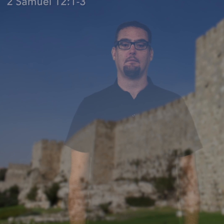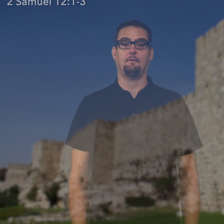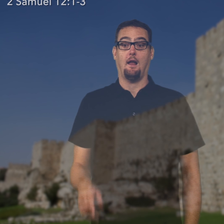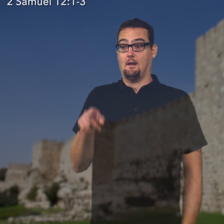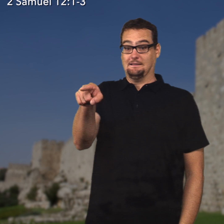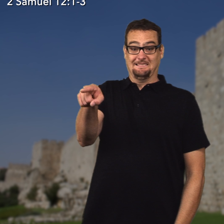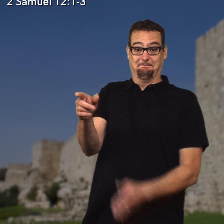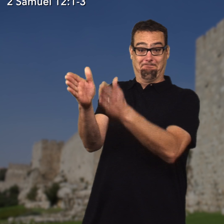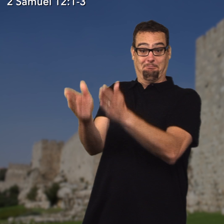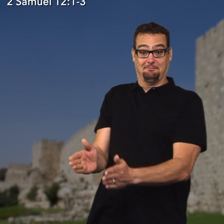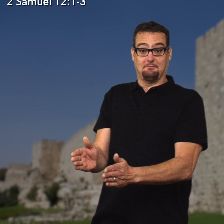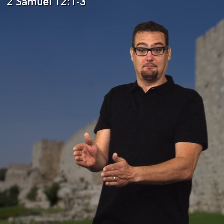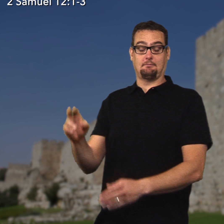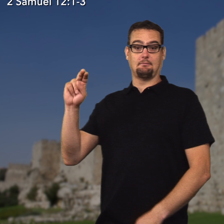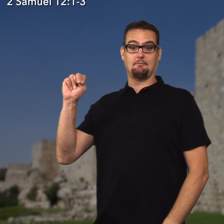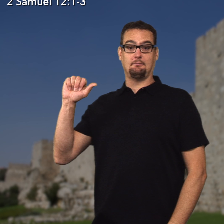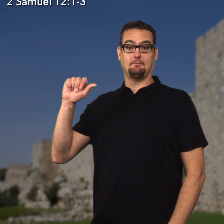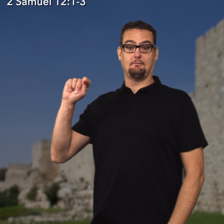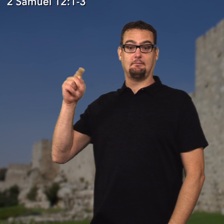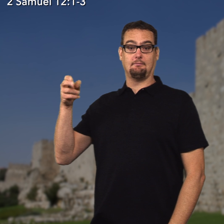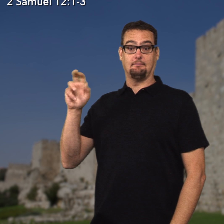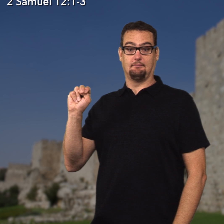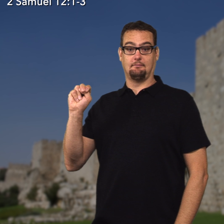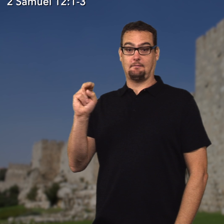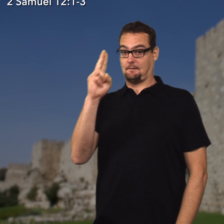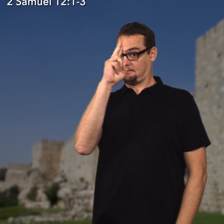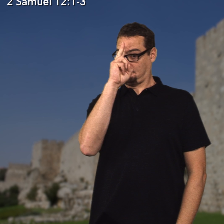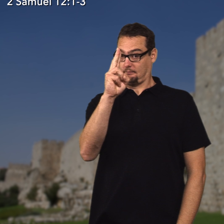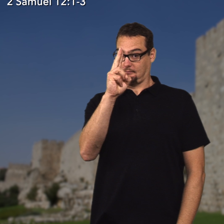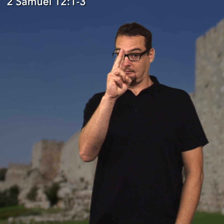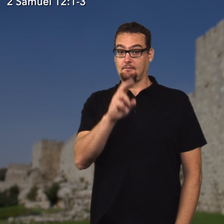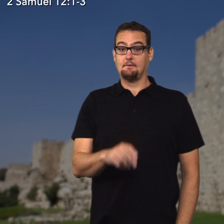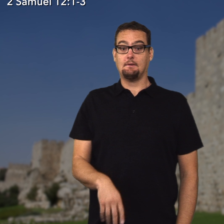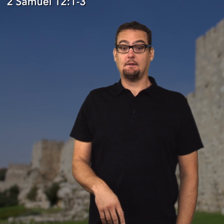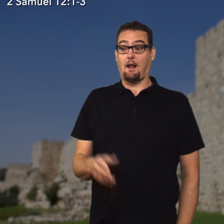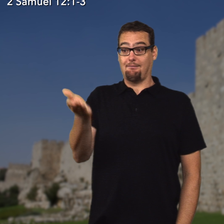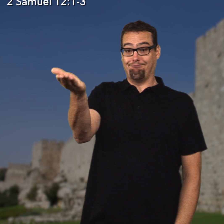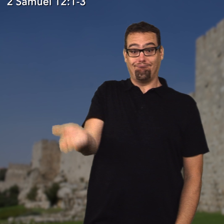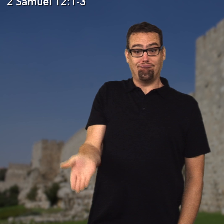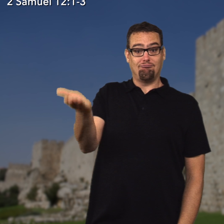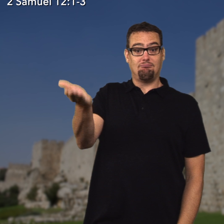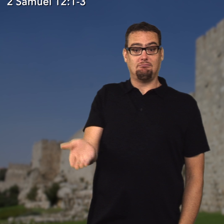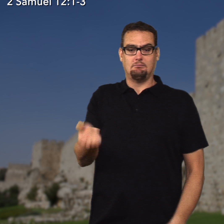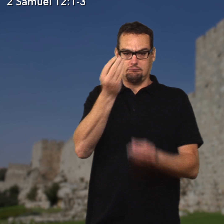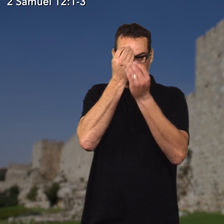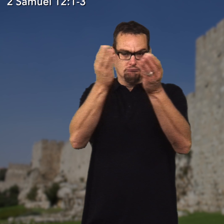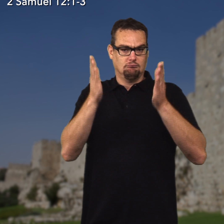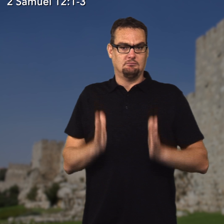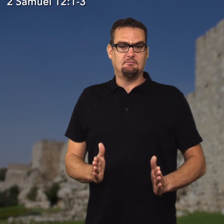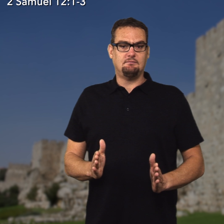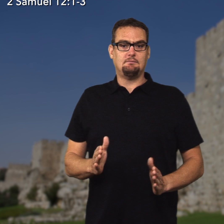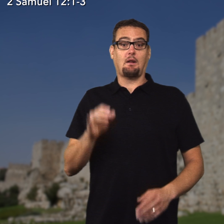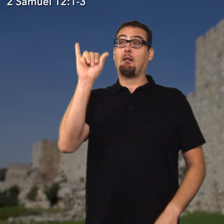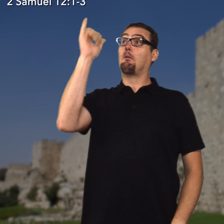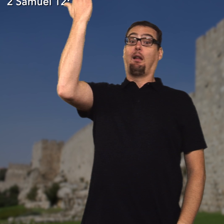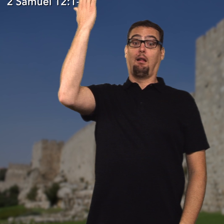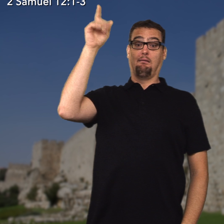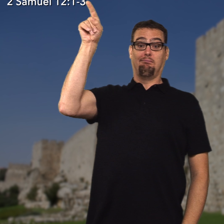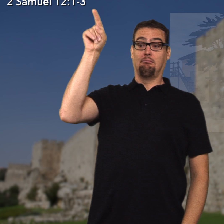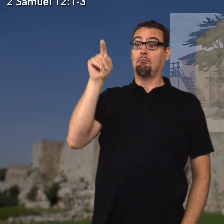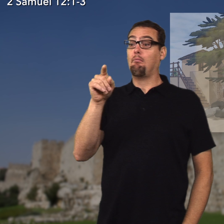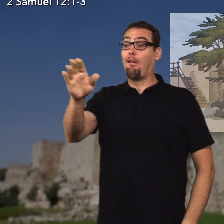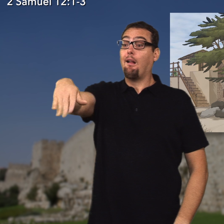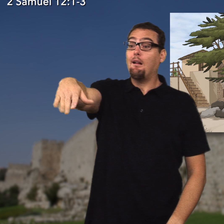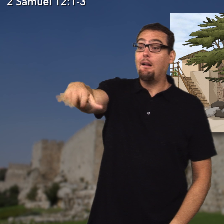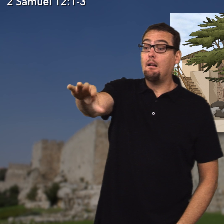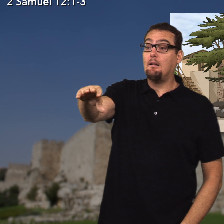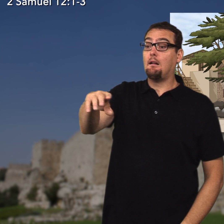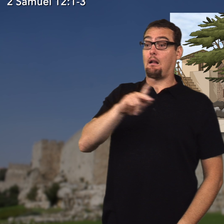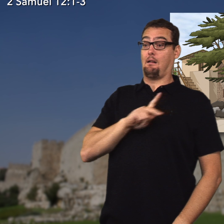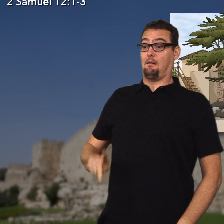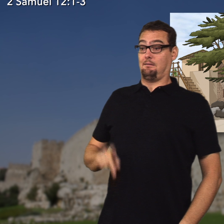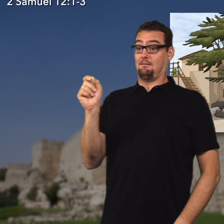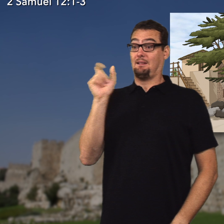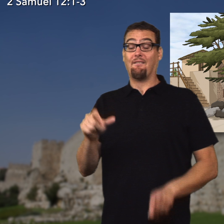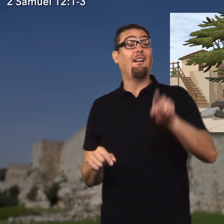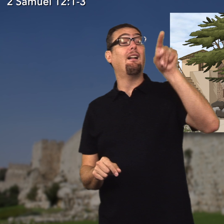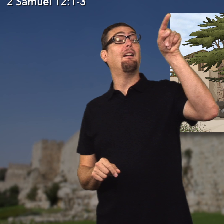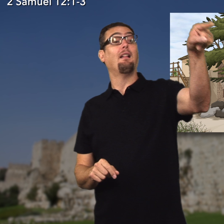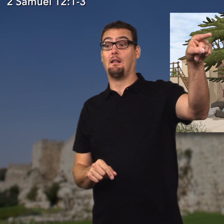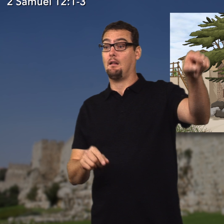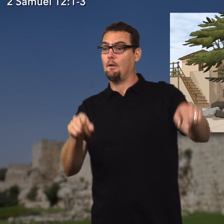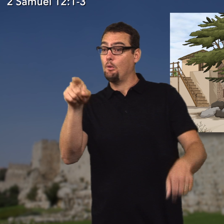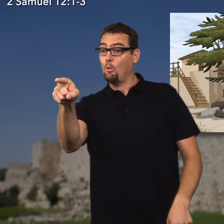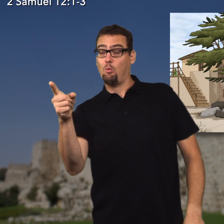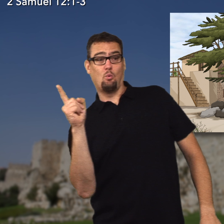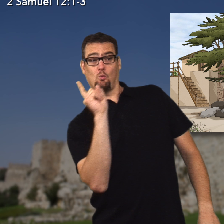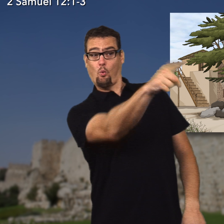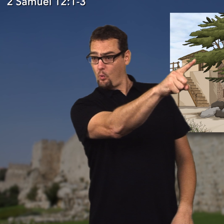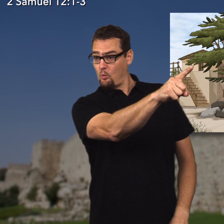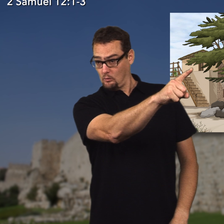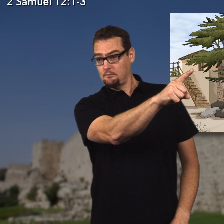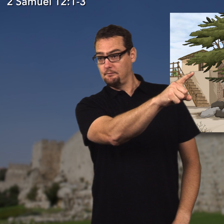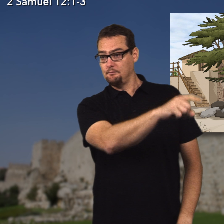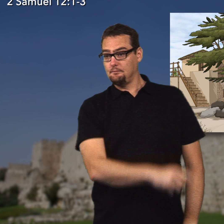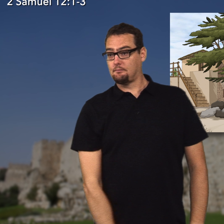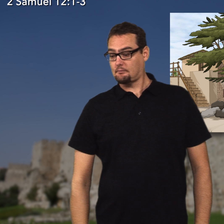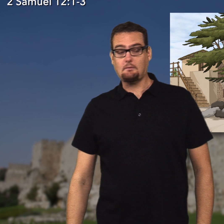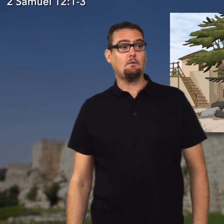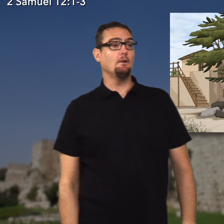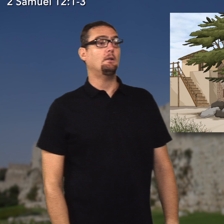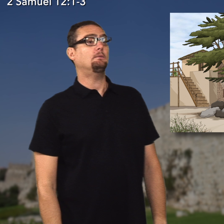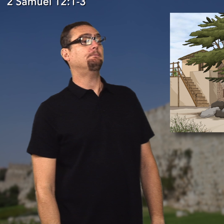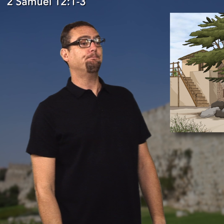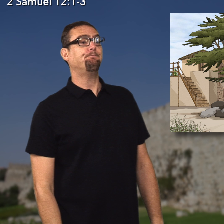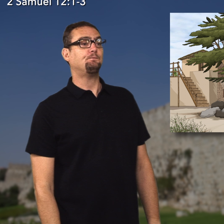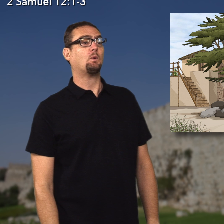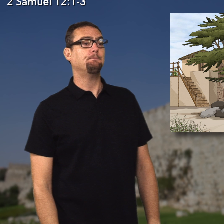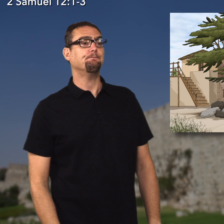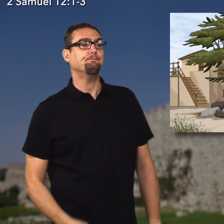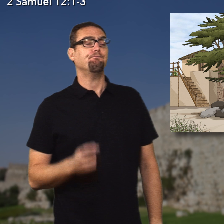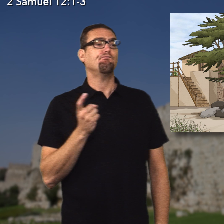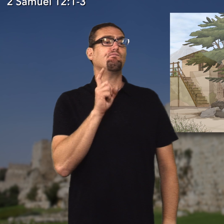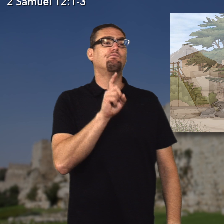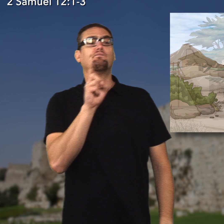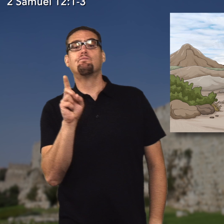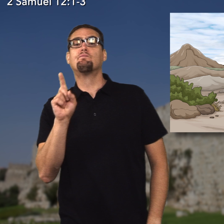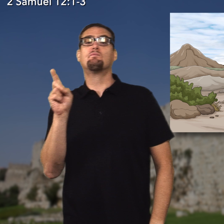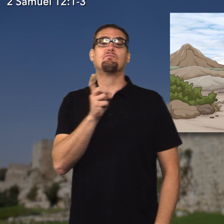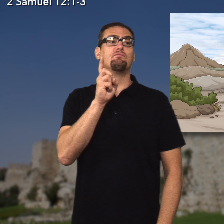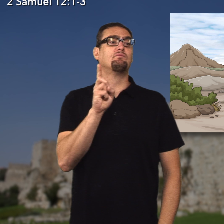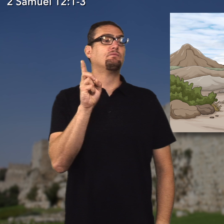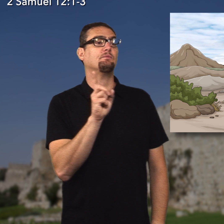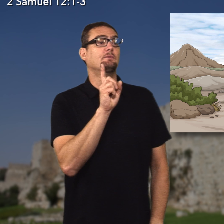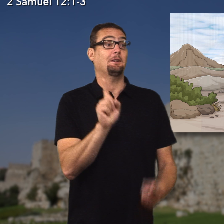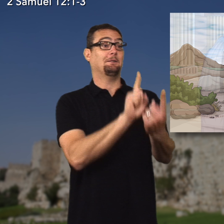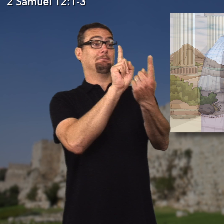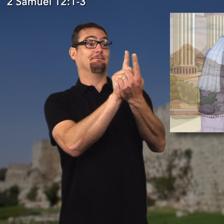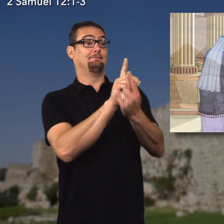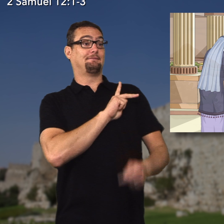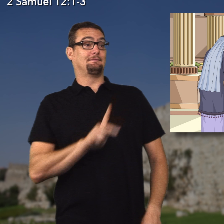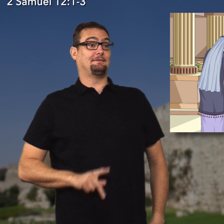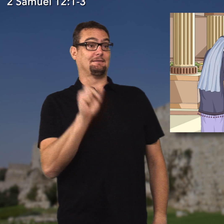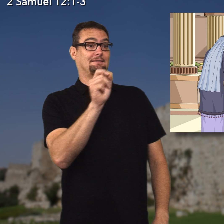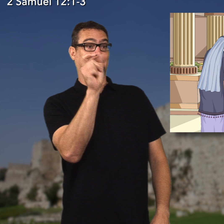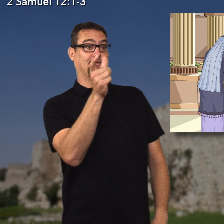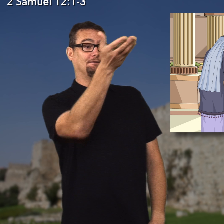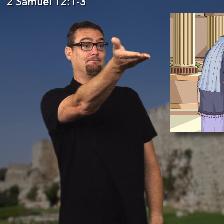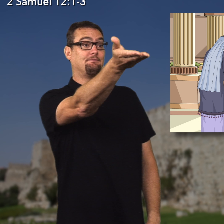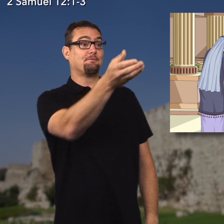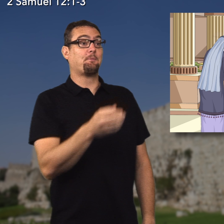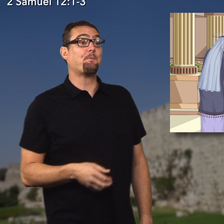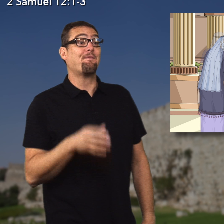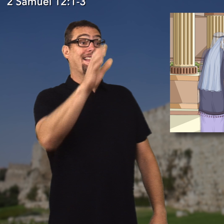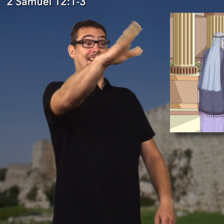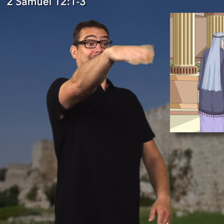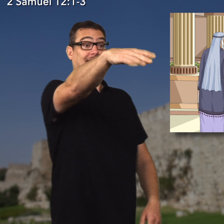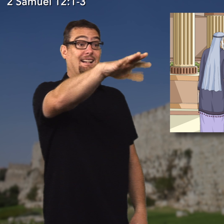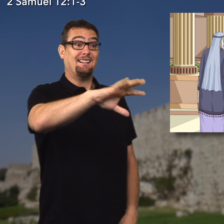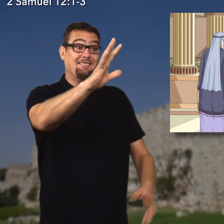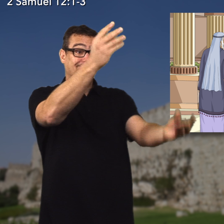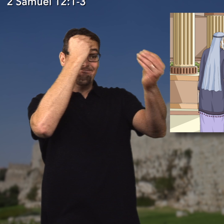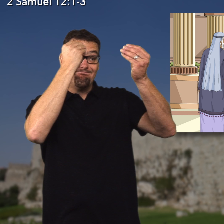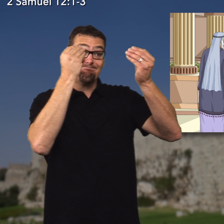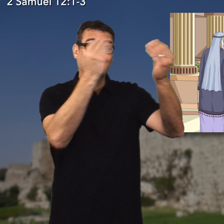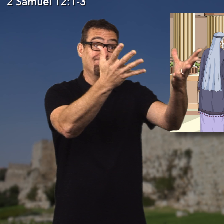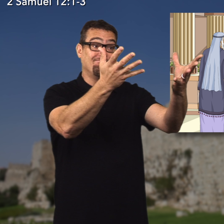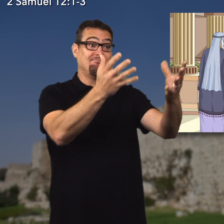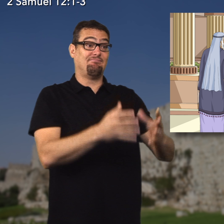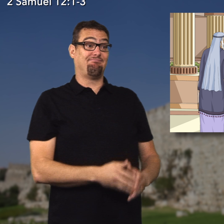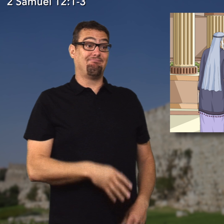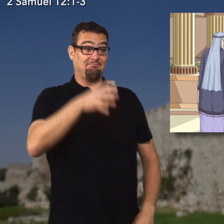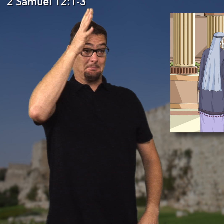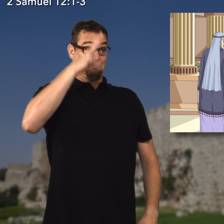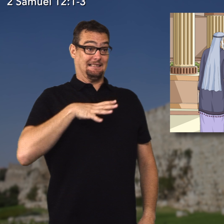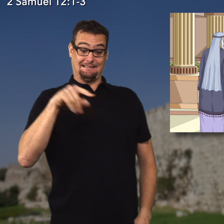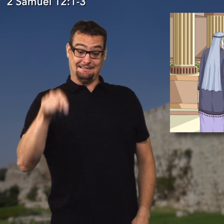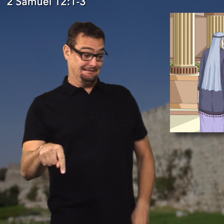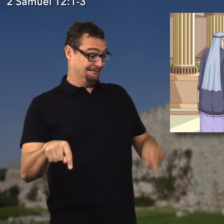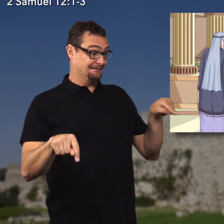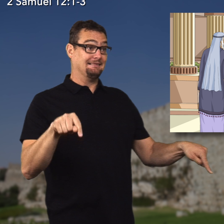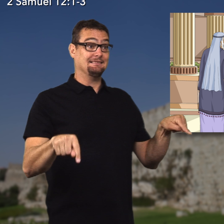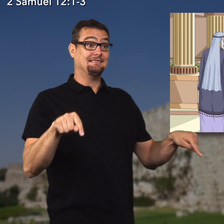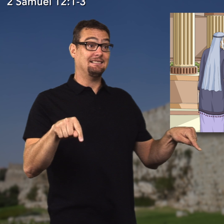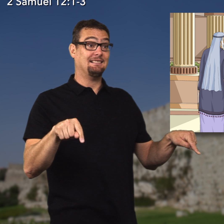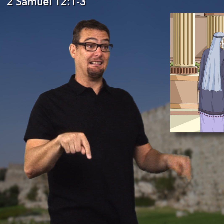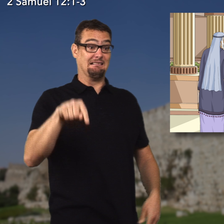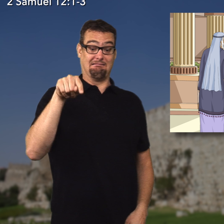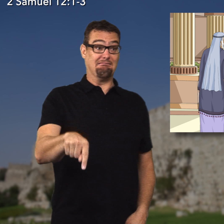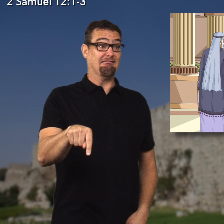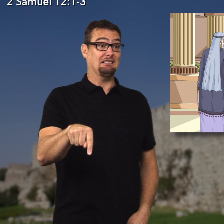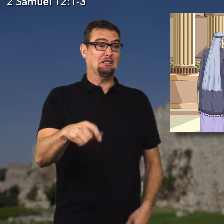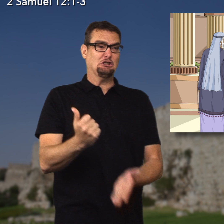Then the LORD sent Nathan to David, and when he arrived, he said, “There were two men in a certain city, one rich and the other poor.